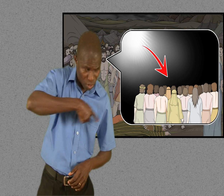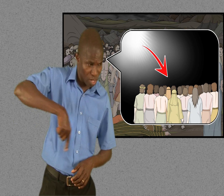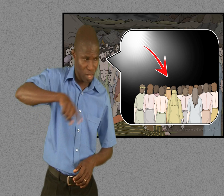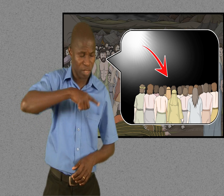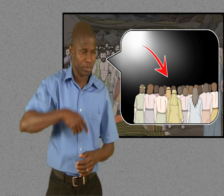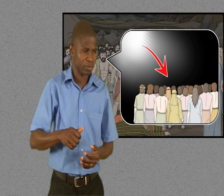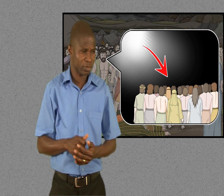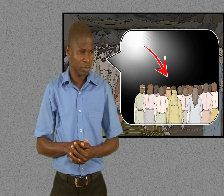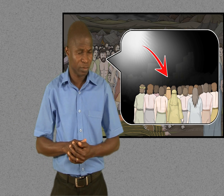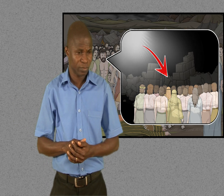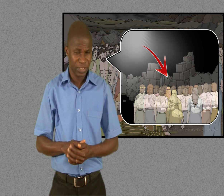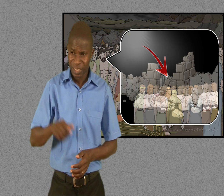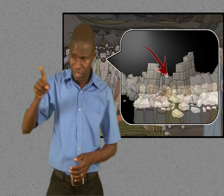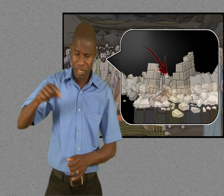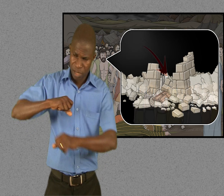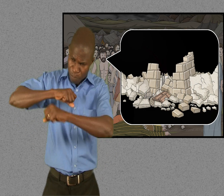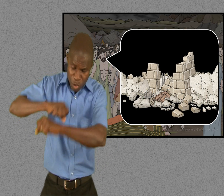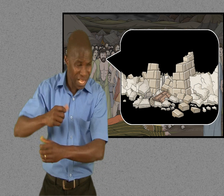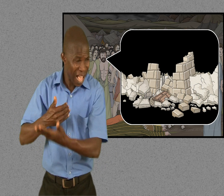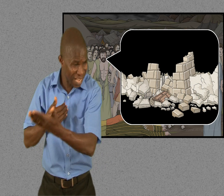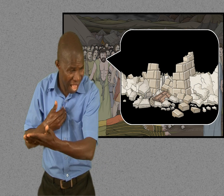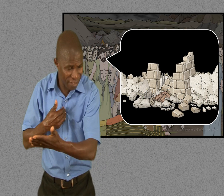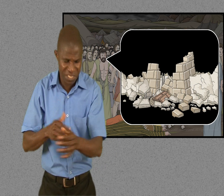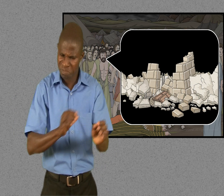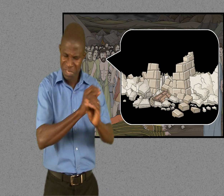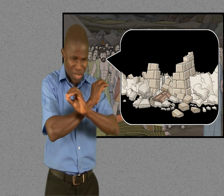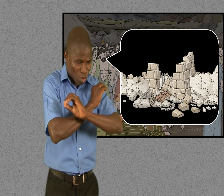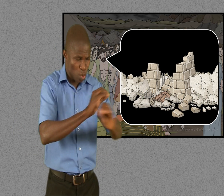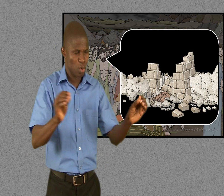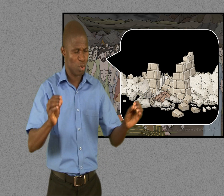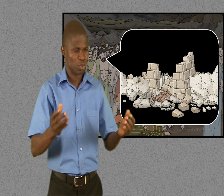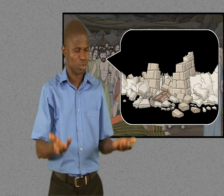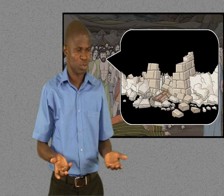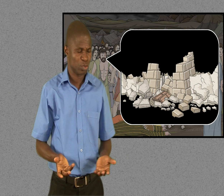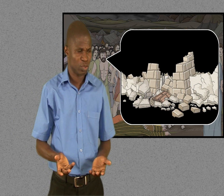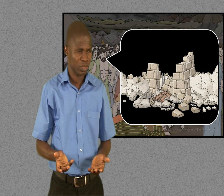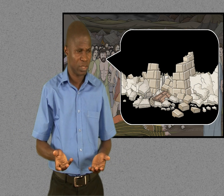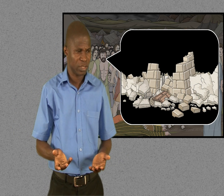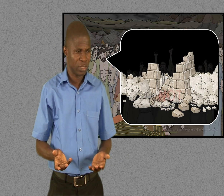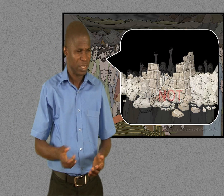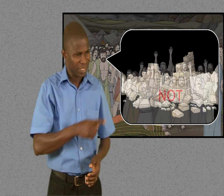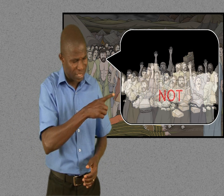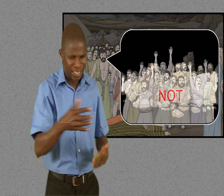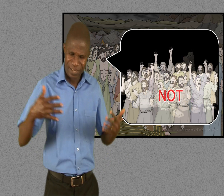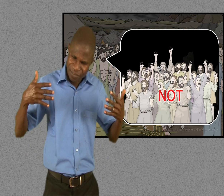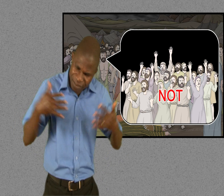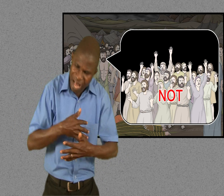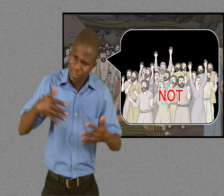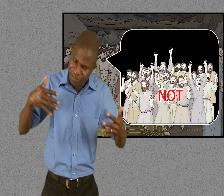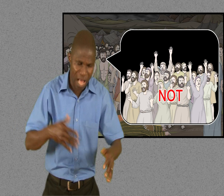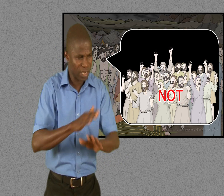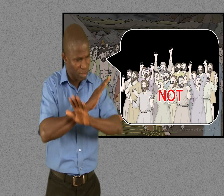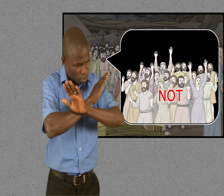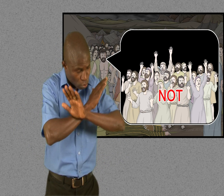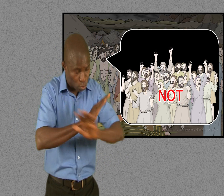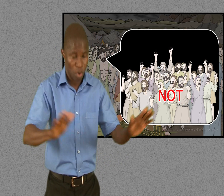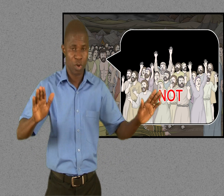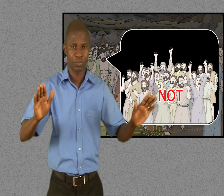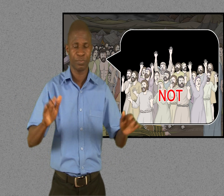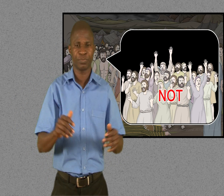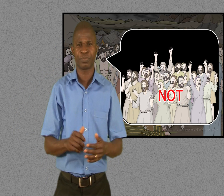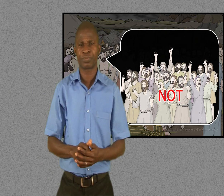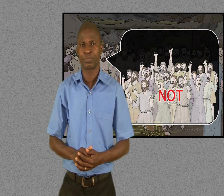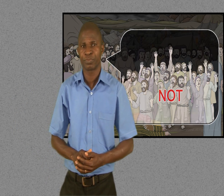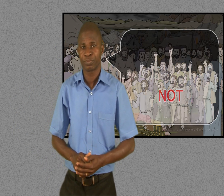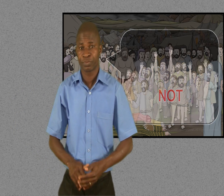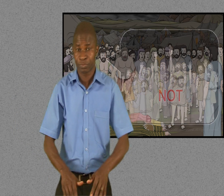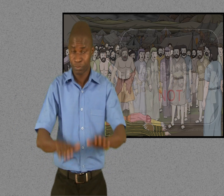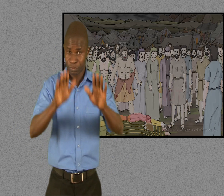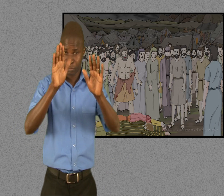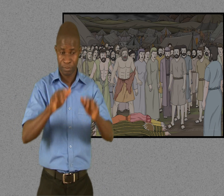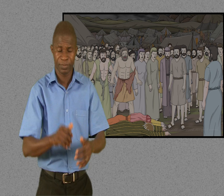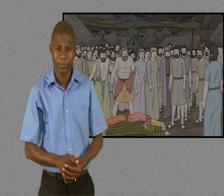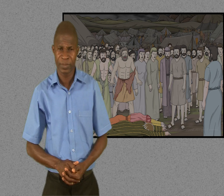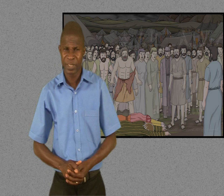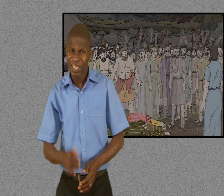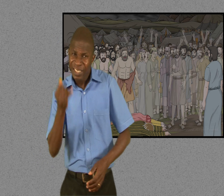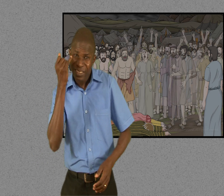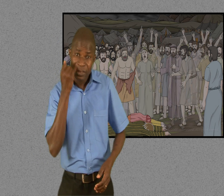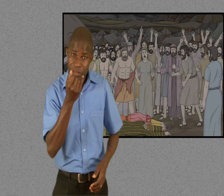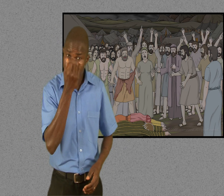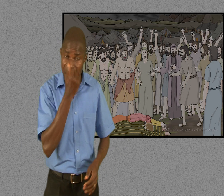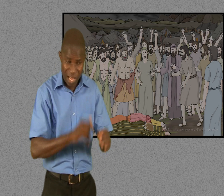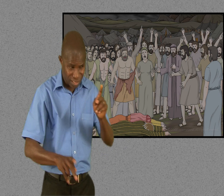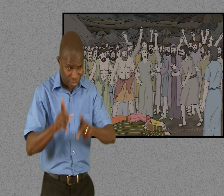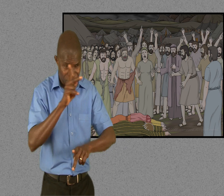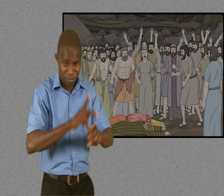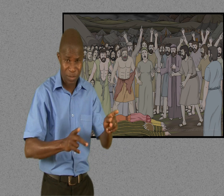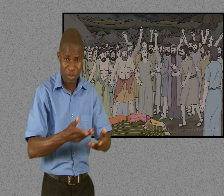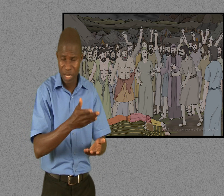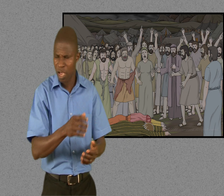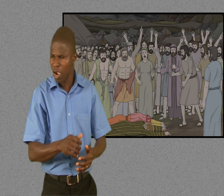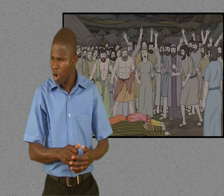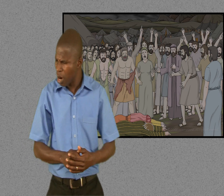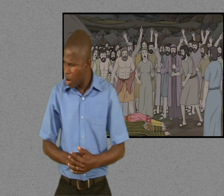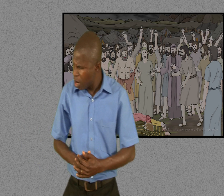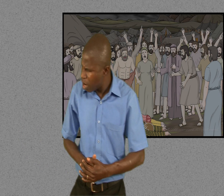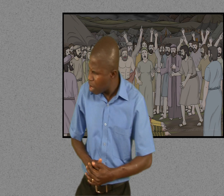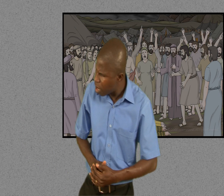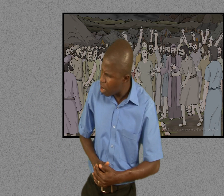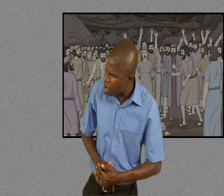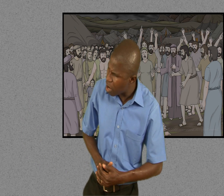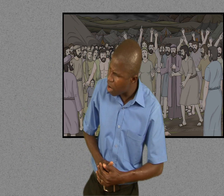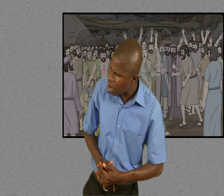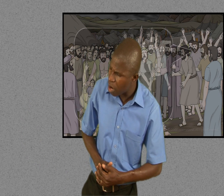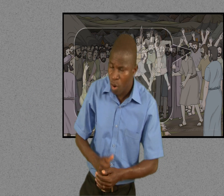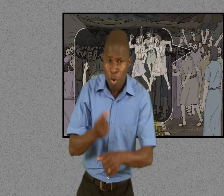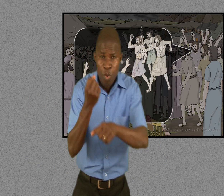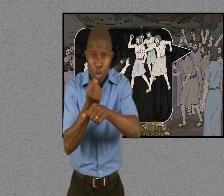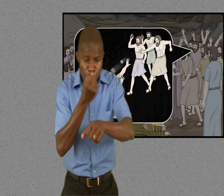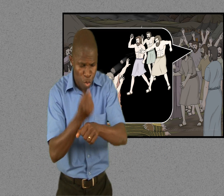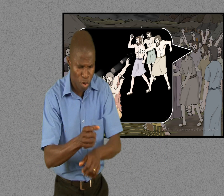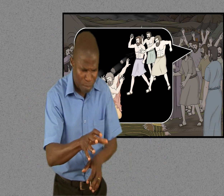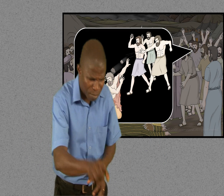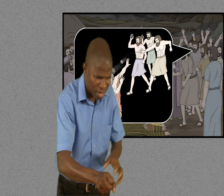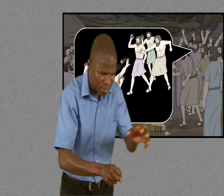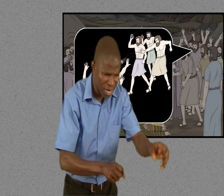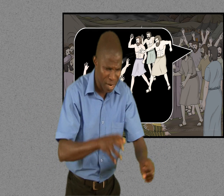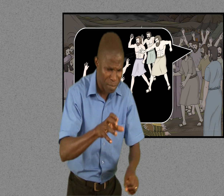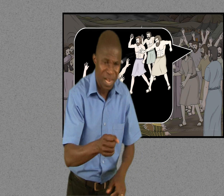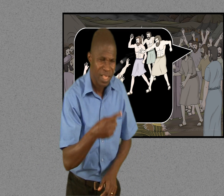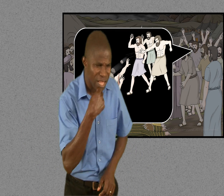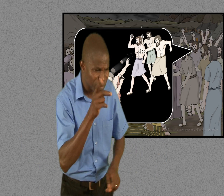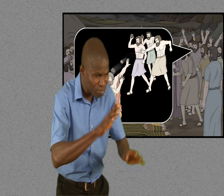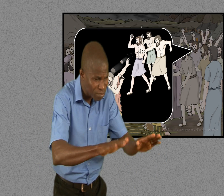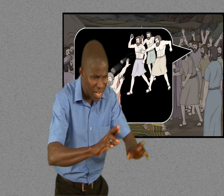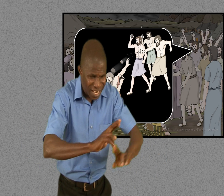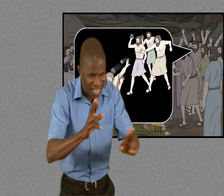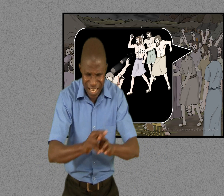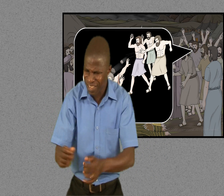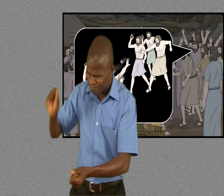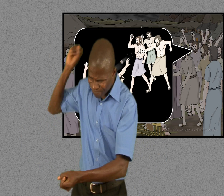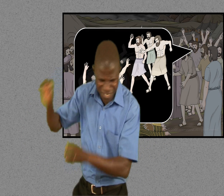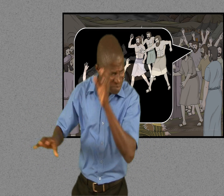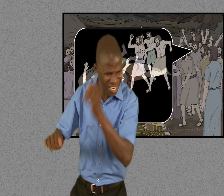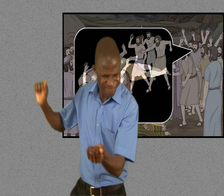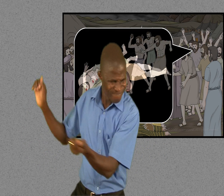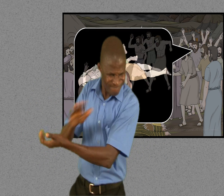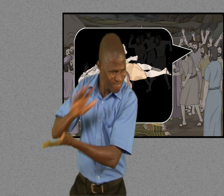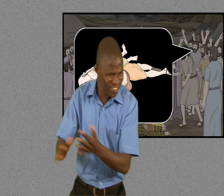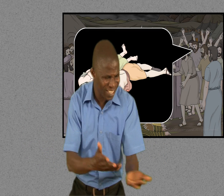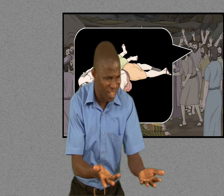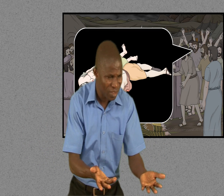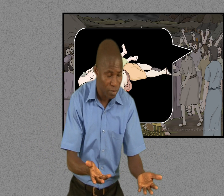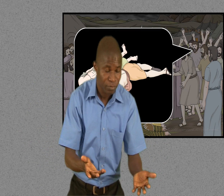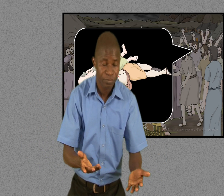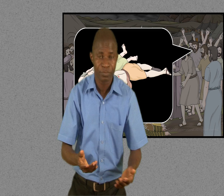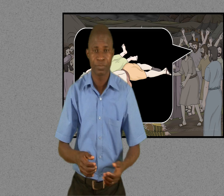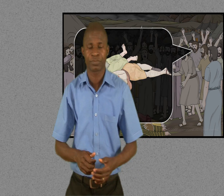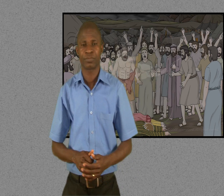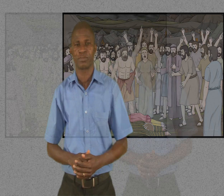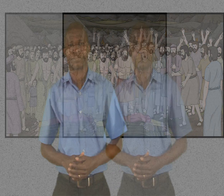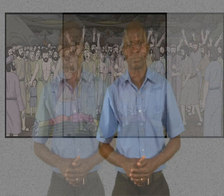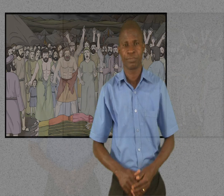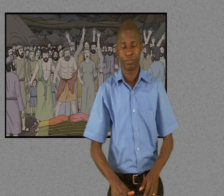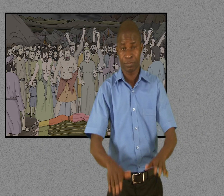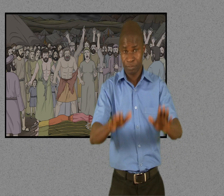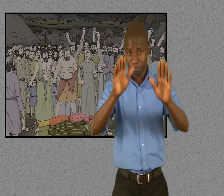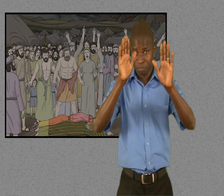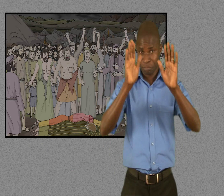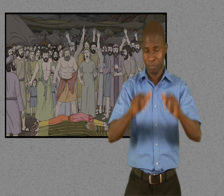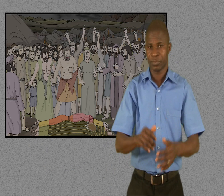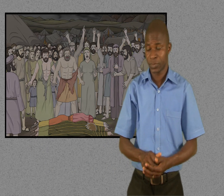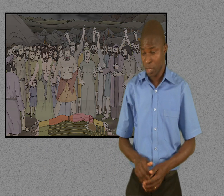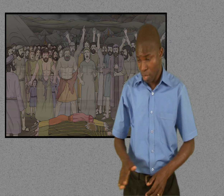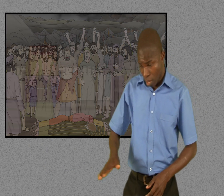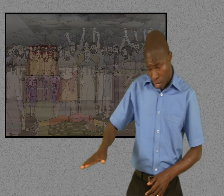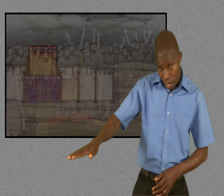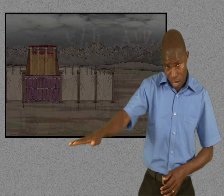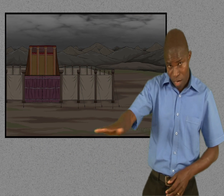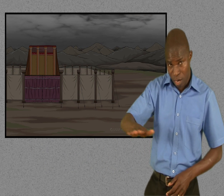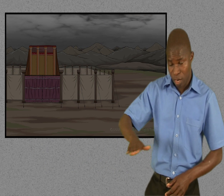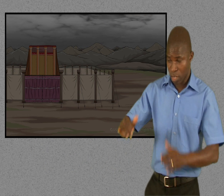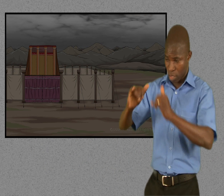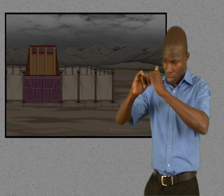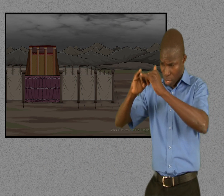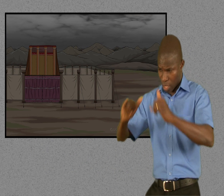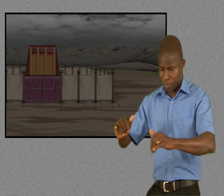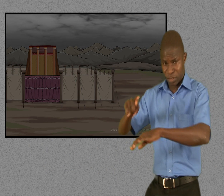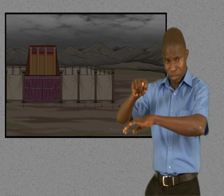Their protection has been removed, and the LORD is with us. Do not be afraid of them!” But the whole congregation threatened to stone Joshua and Caleb.